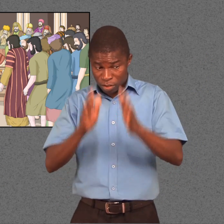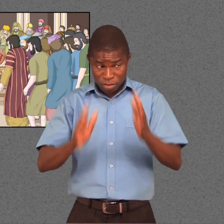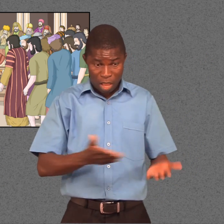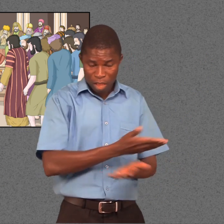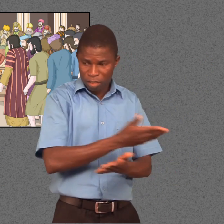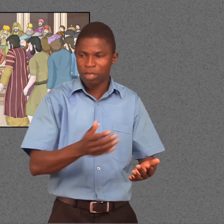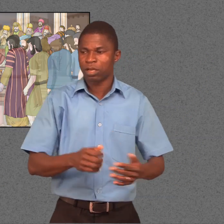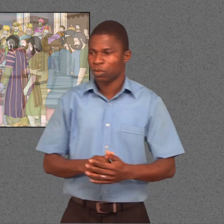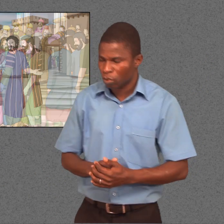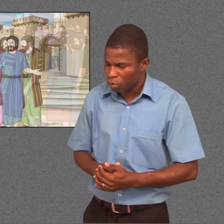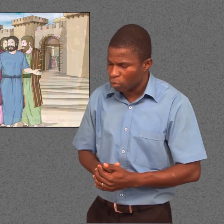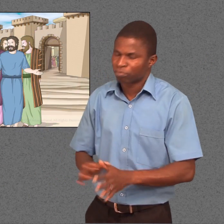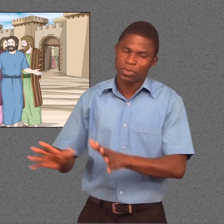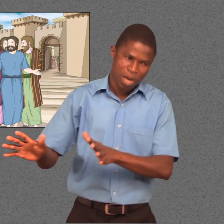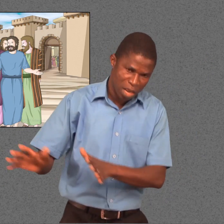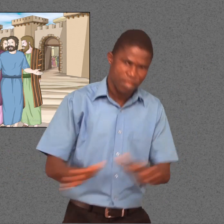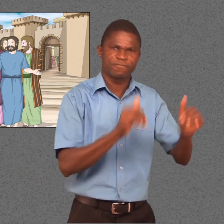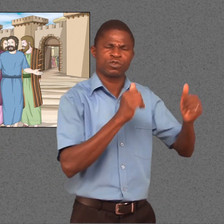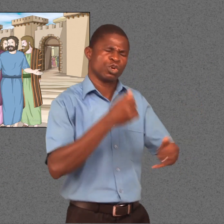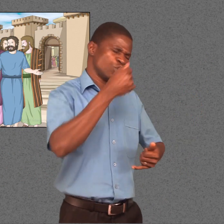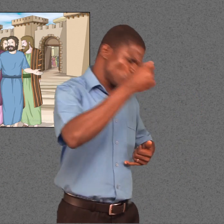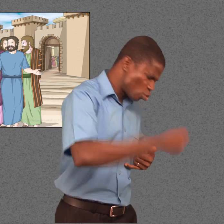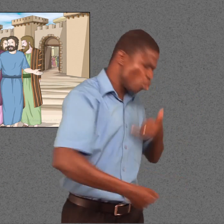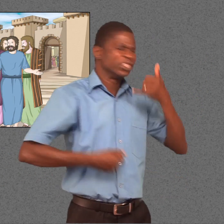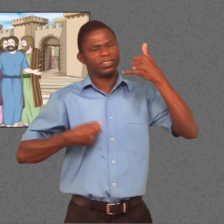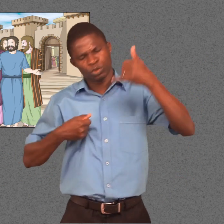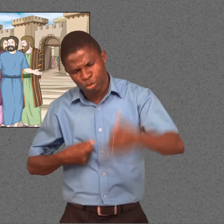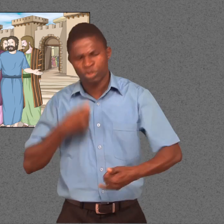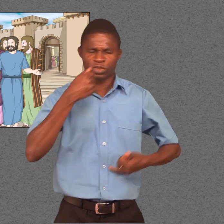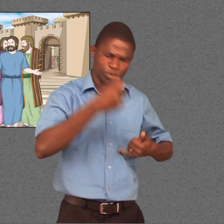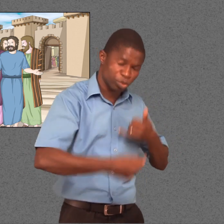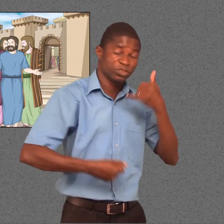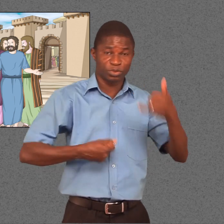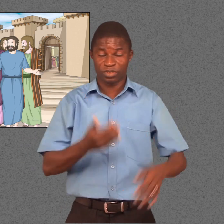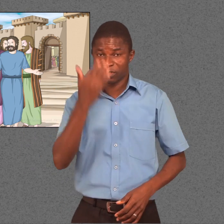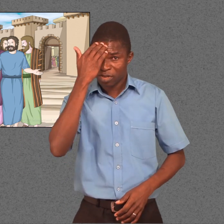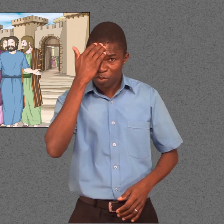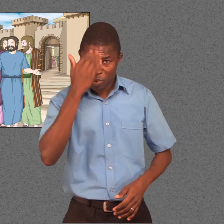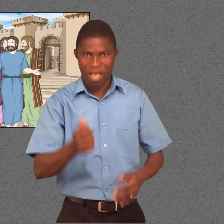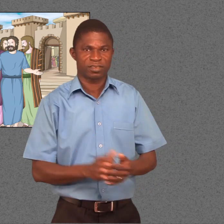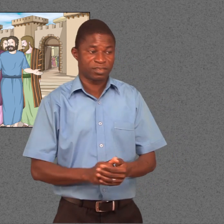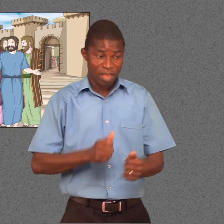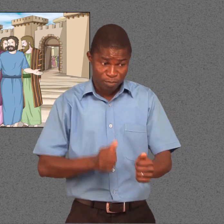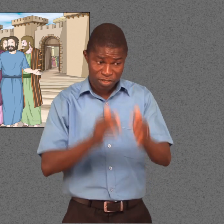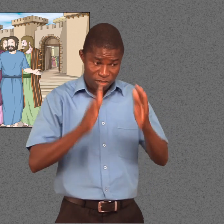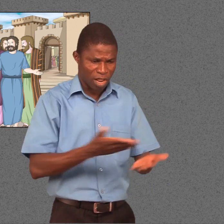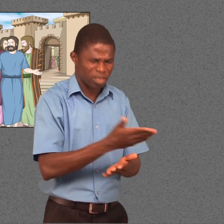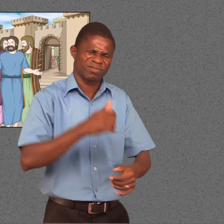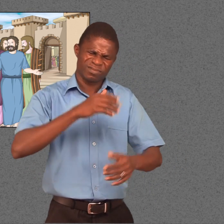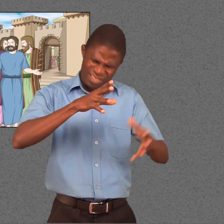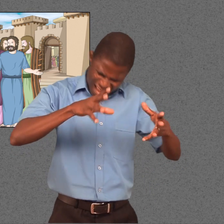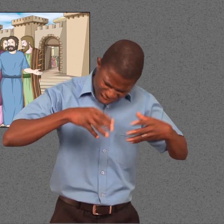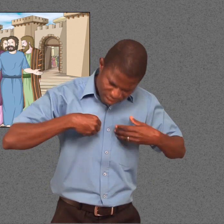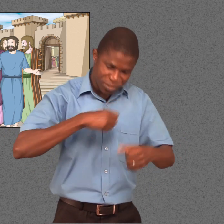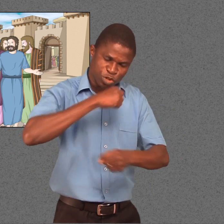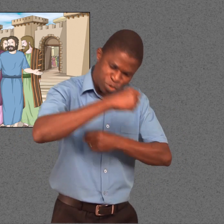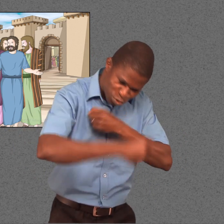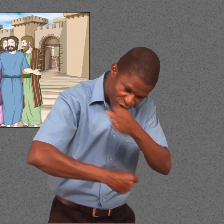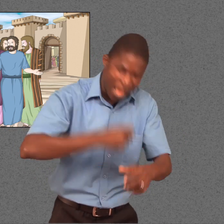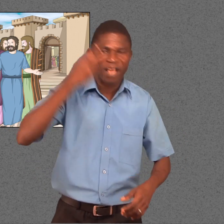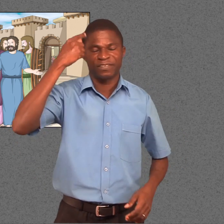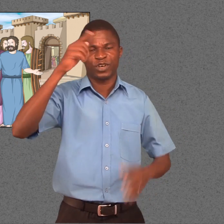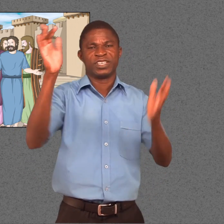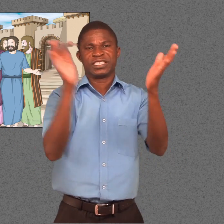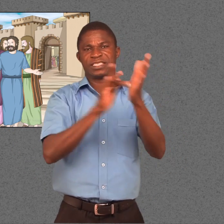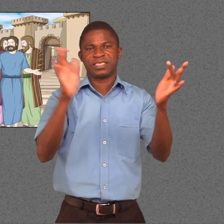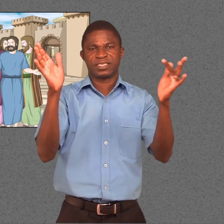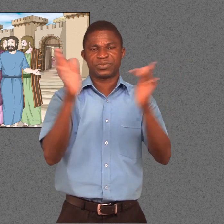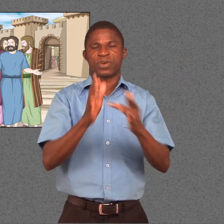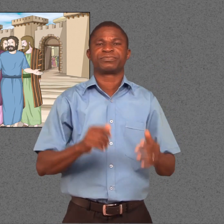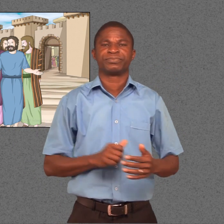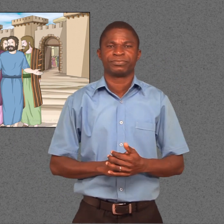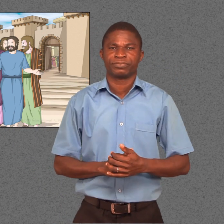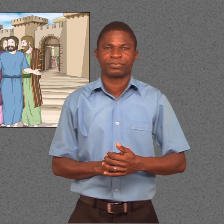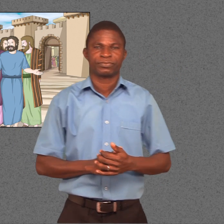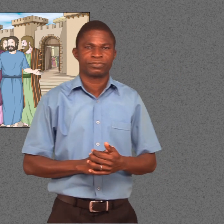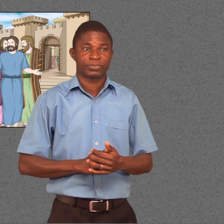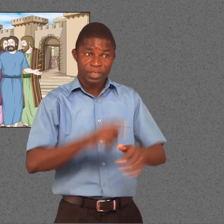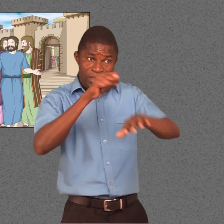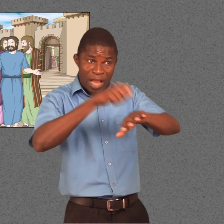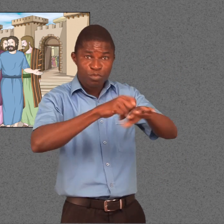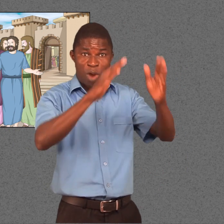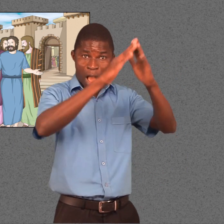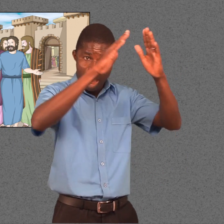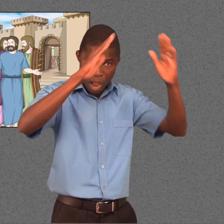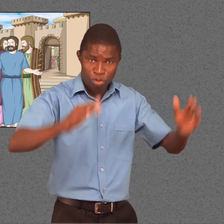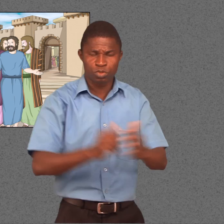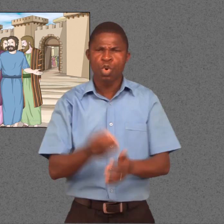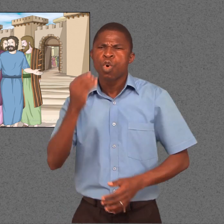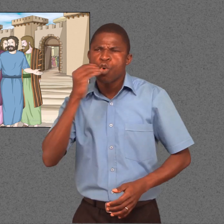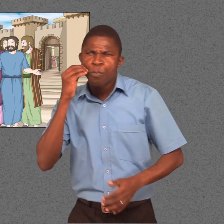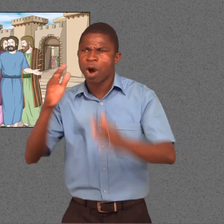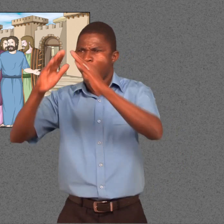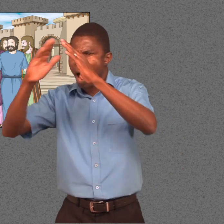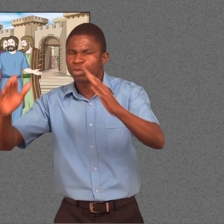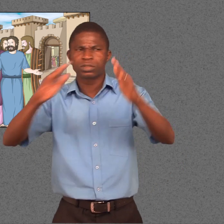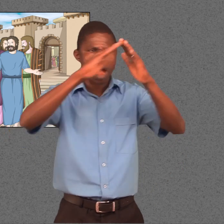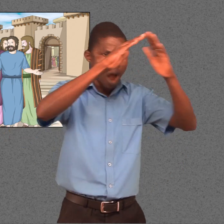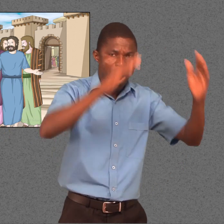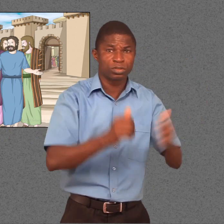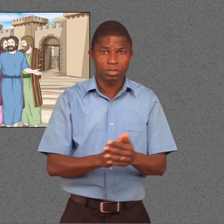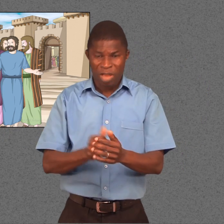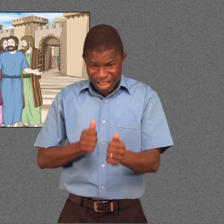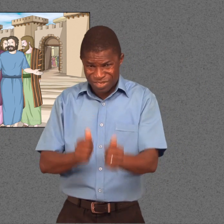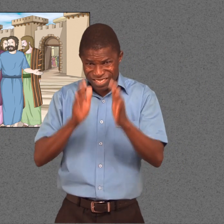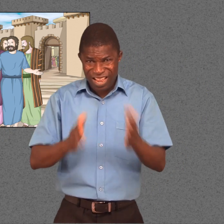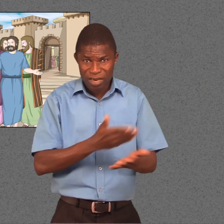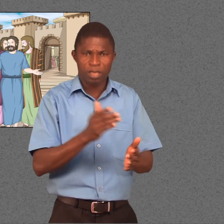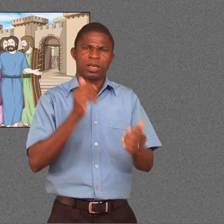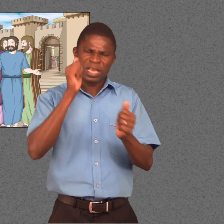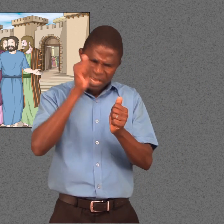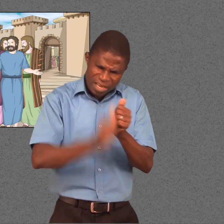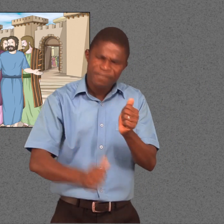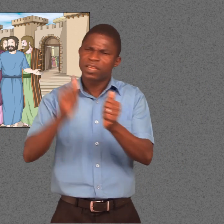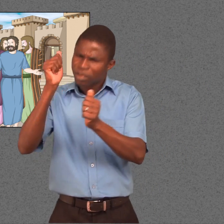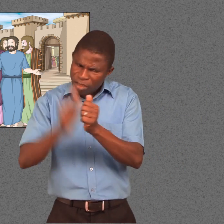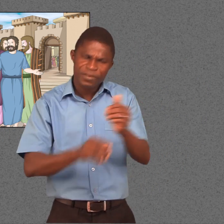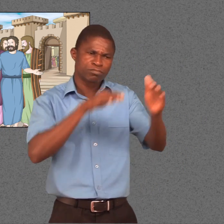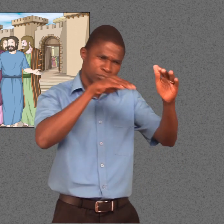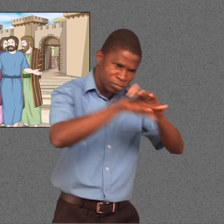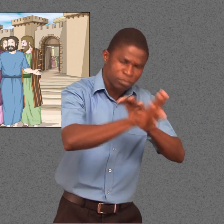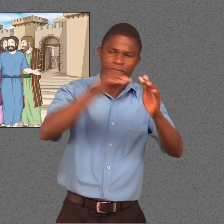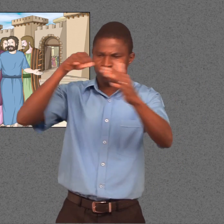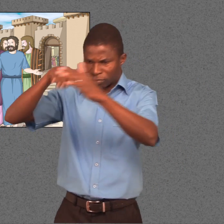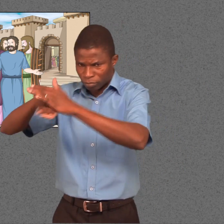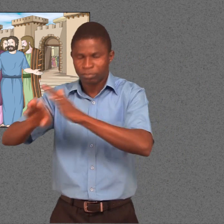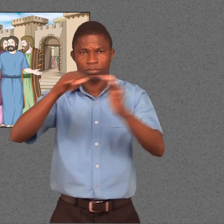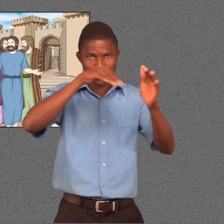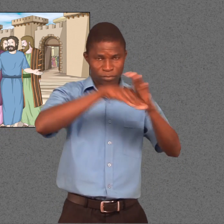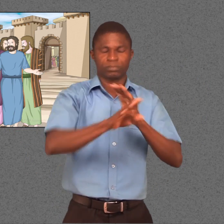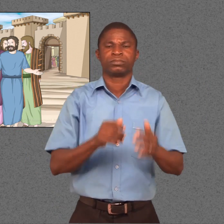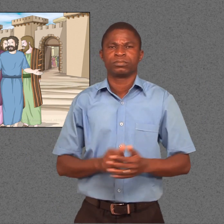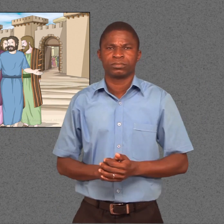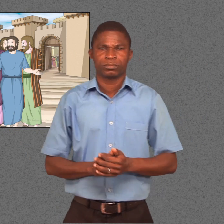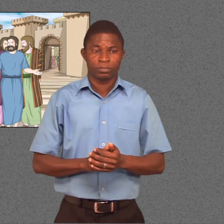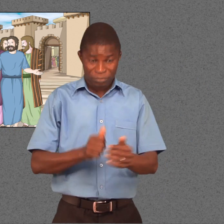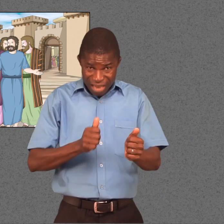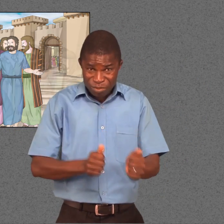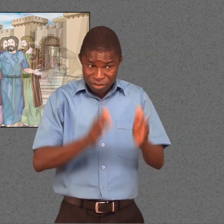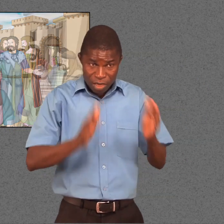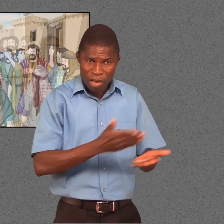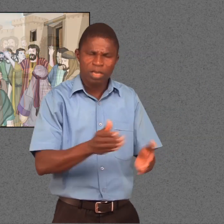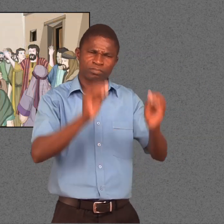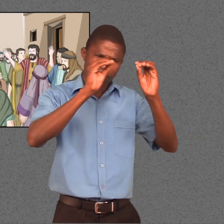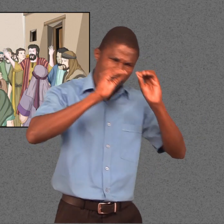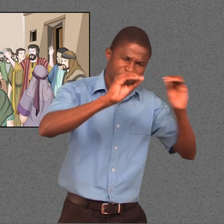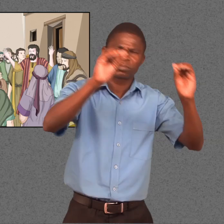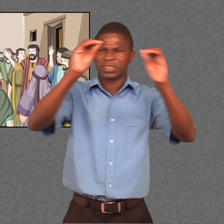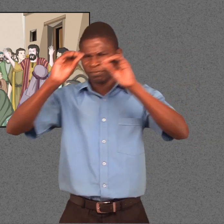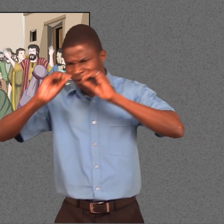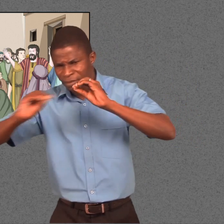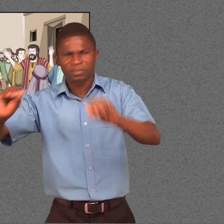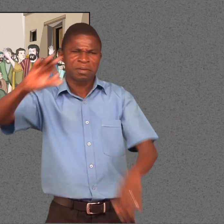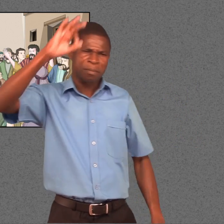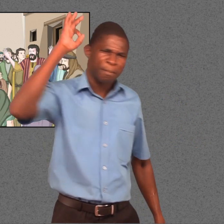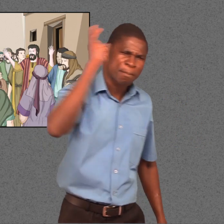The apostles left the Sanhedrin, rejoicing that they had been counted worthy of suffering disgrace for the Name.